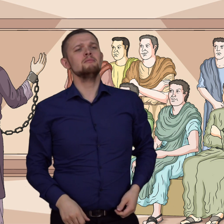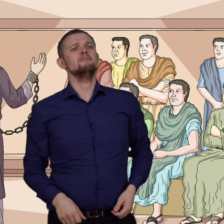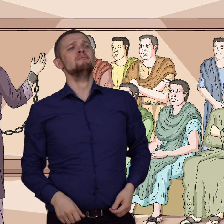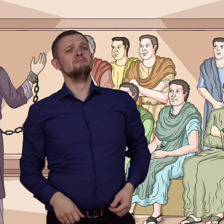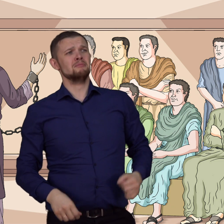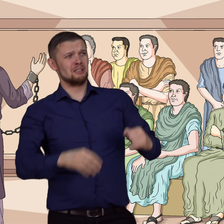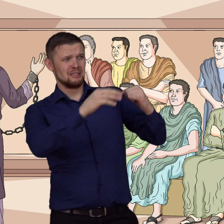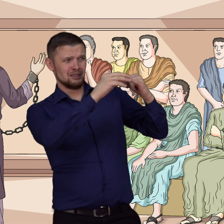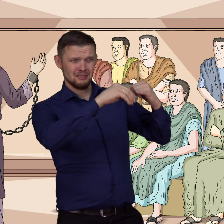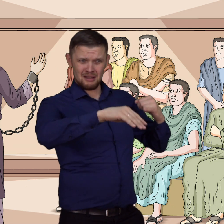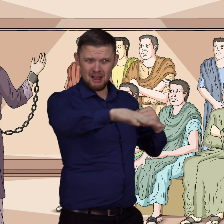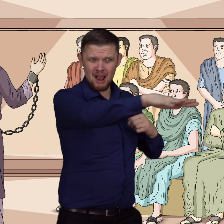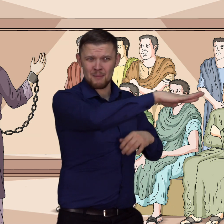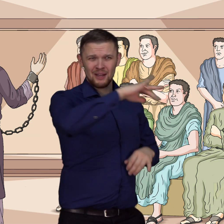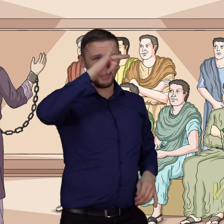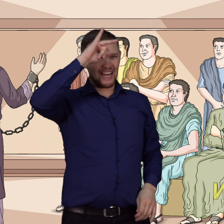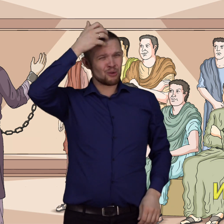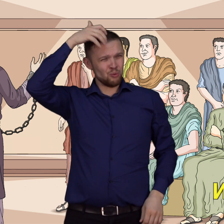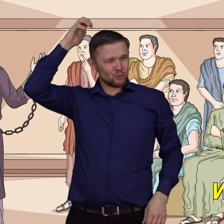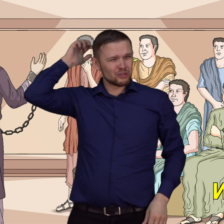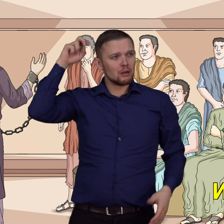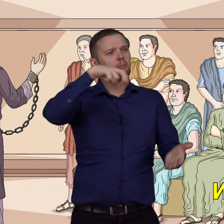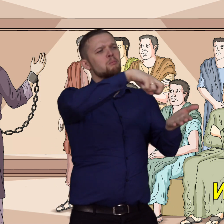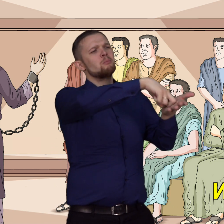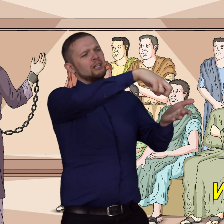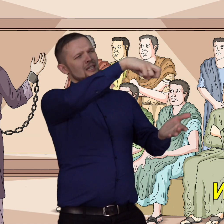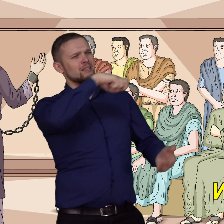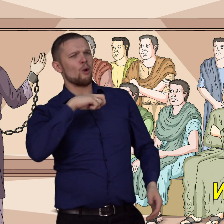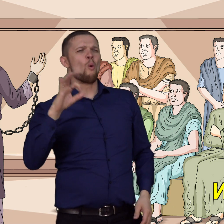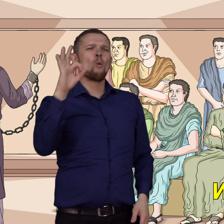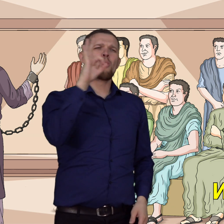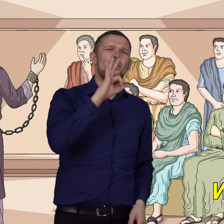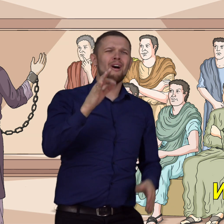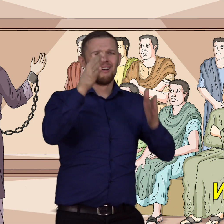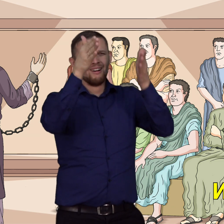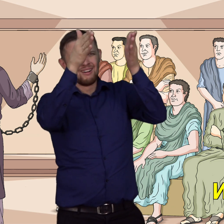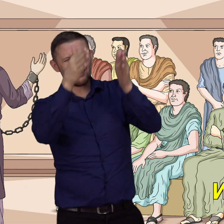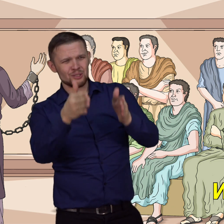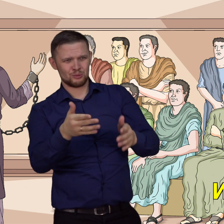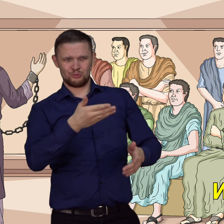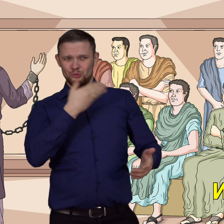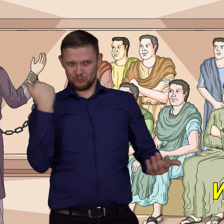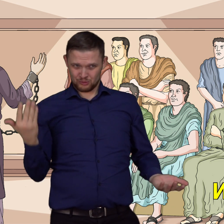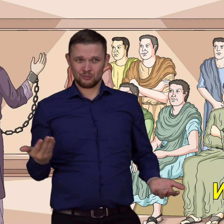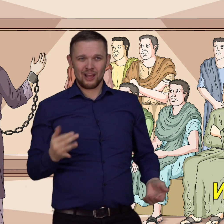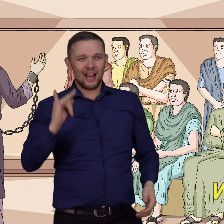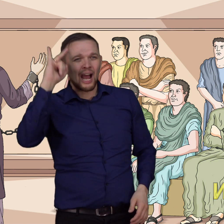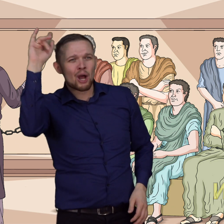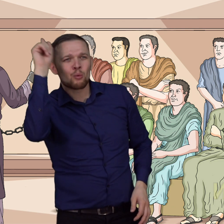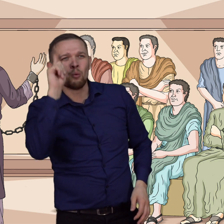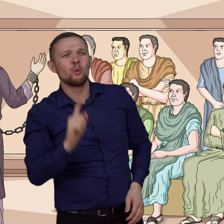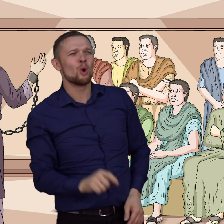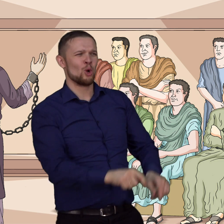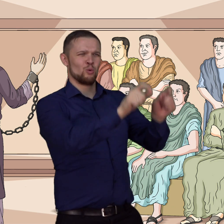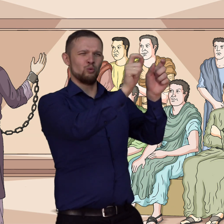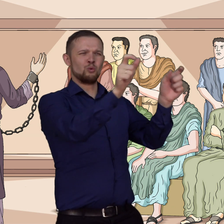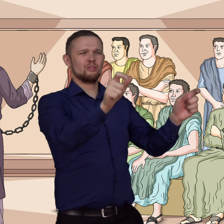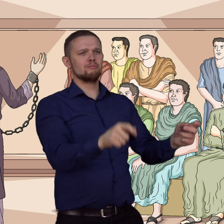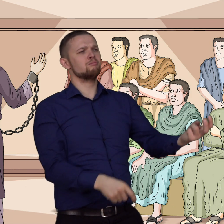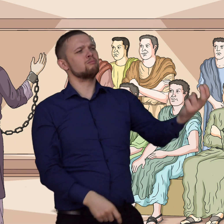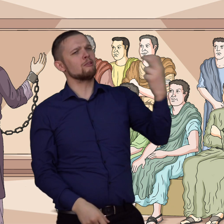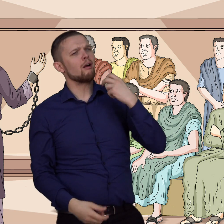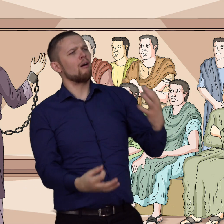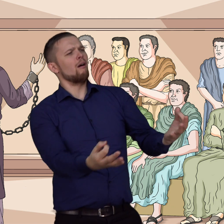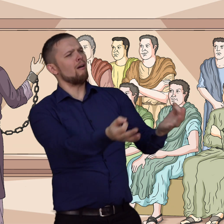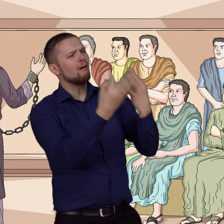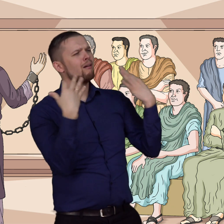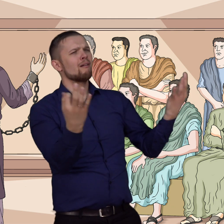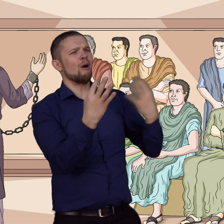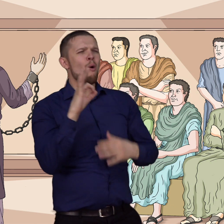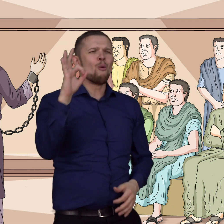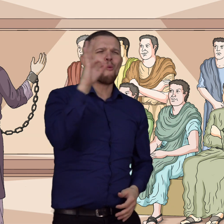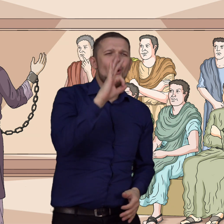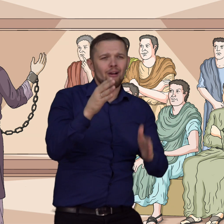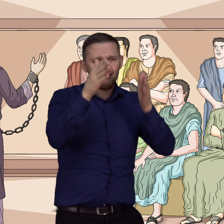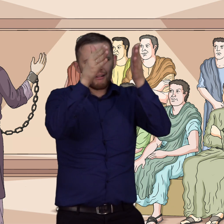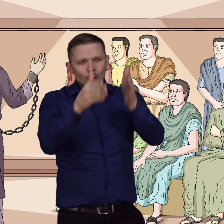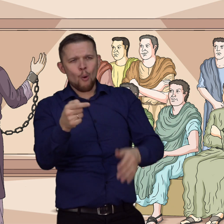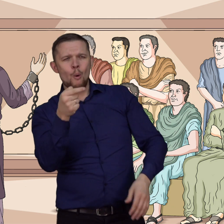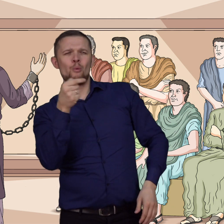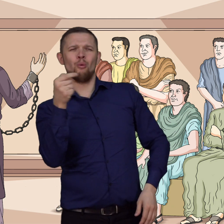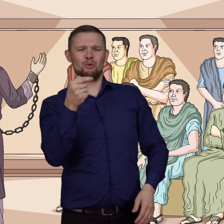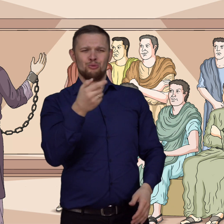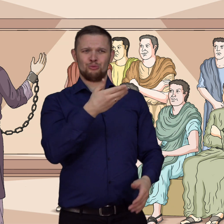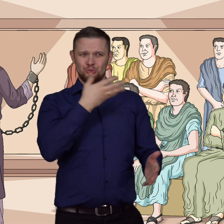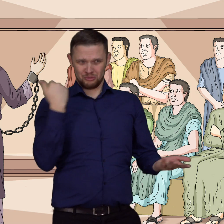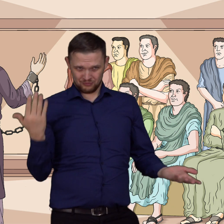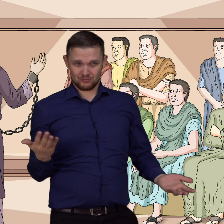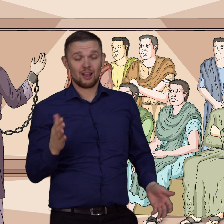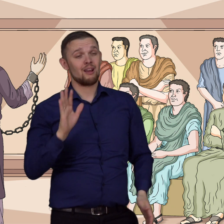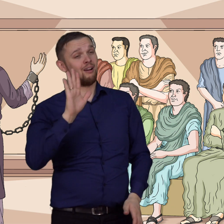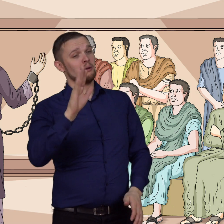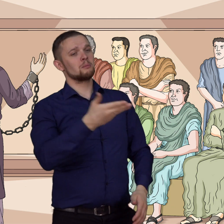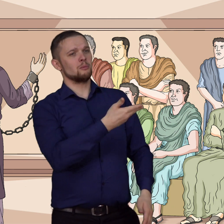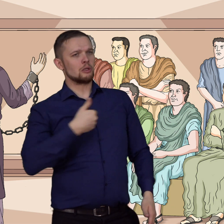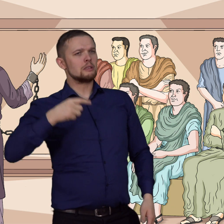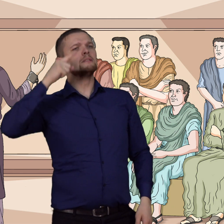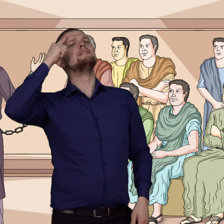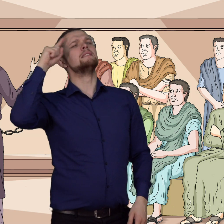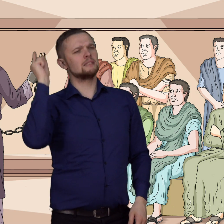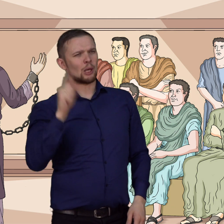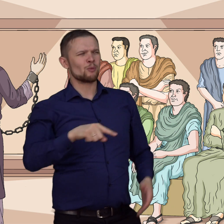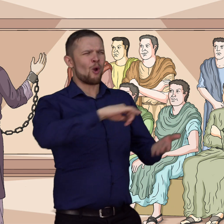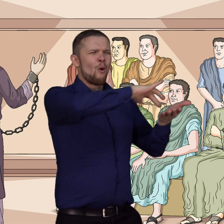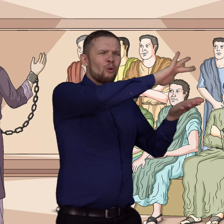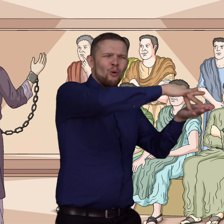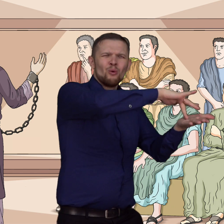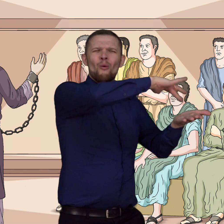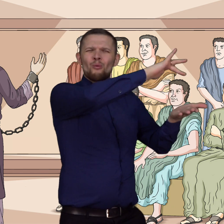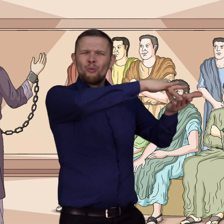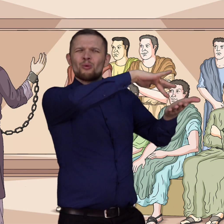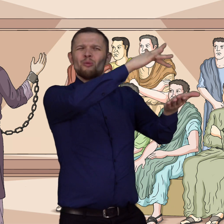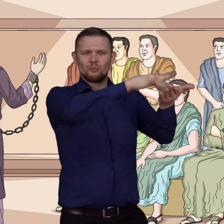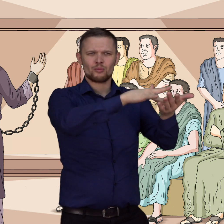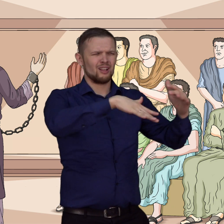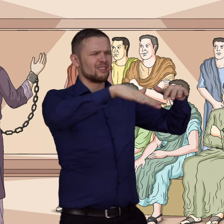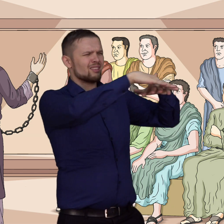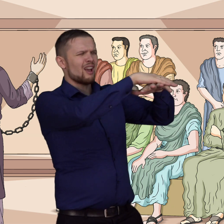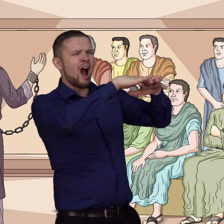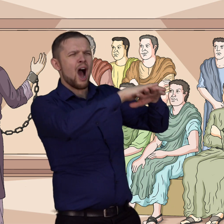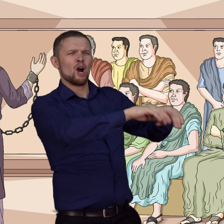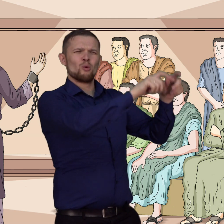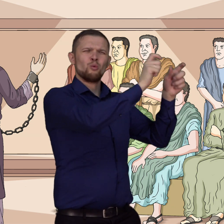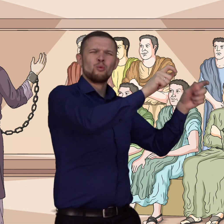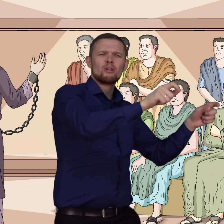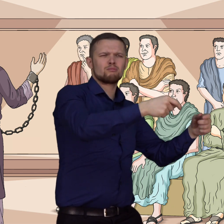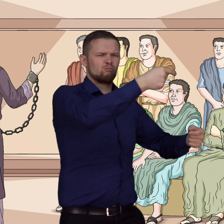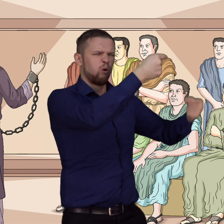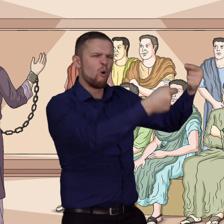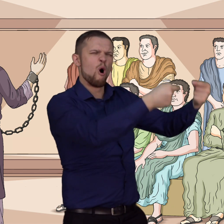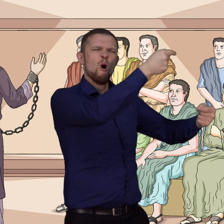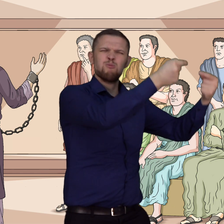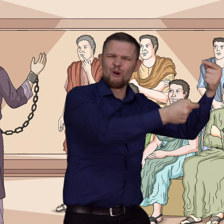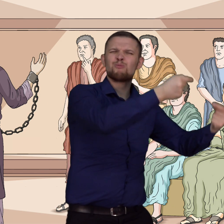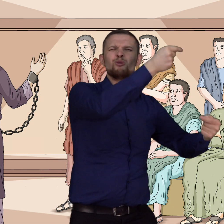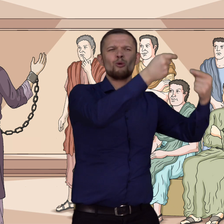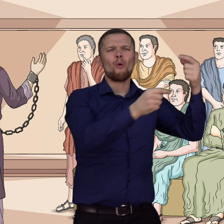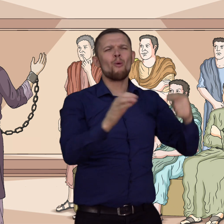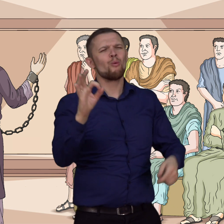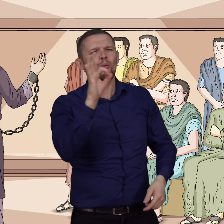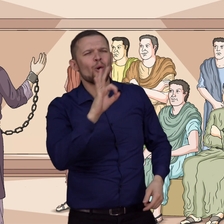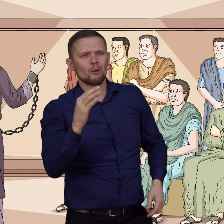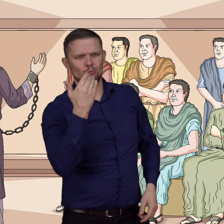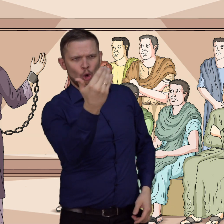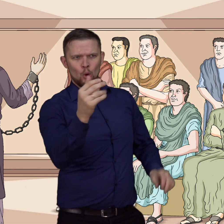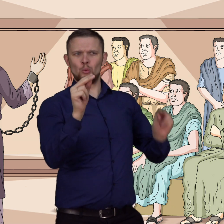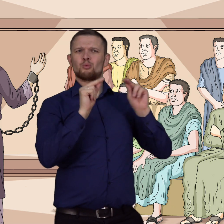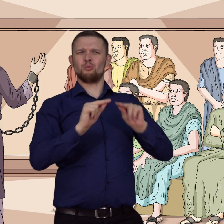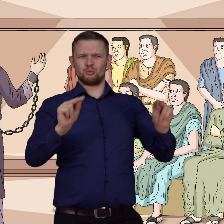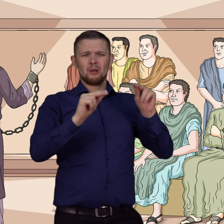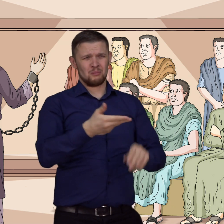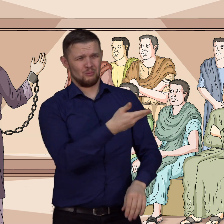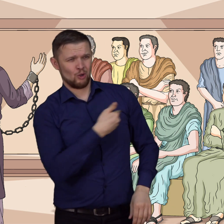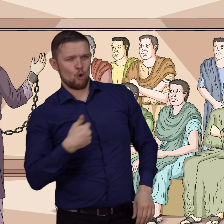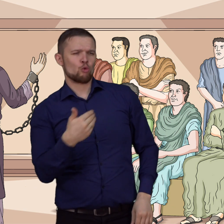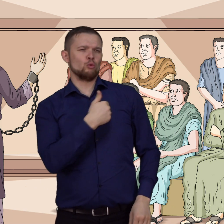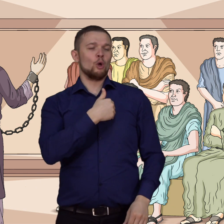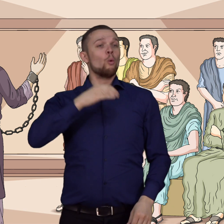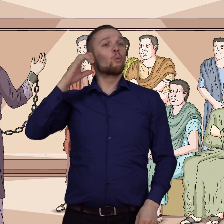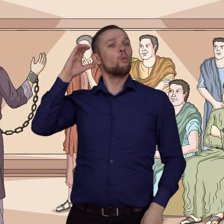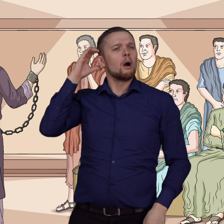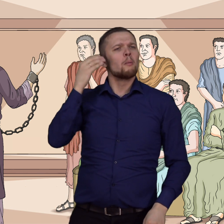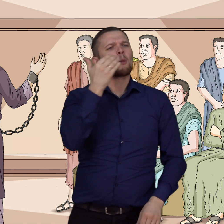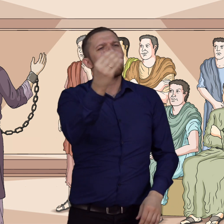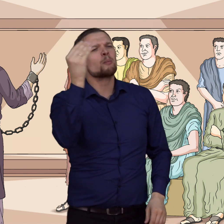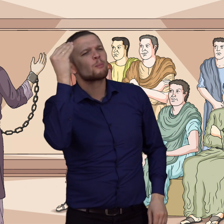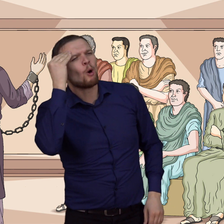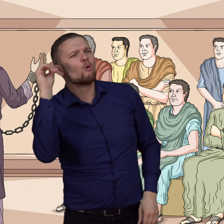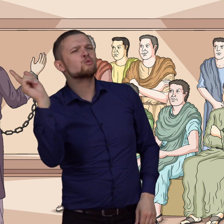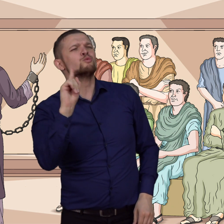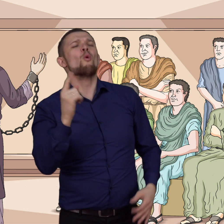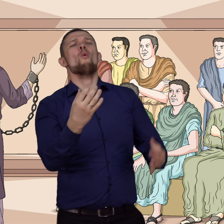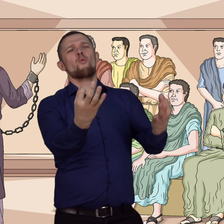The leaders replied, “We have not received any letters about you from Judea, nor have any of the brothers from there reported or even mentioned anything bad about you.